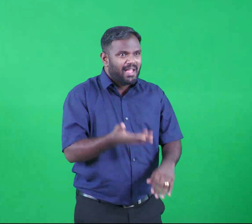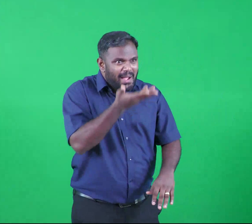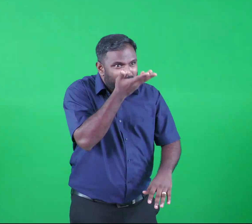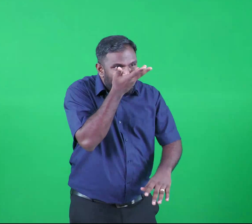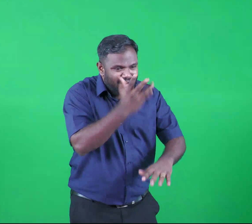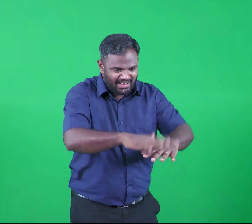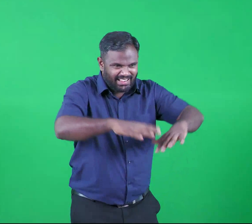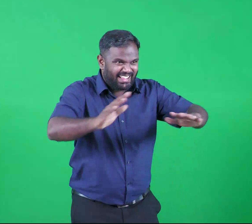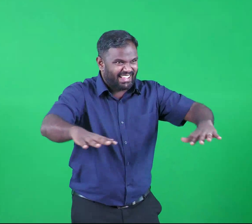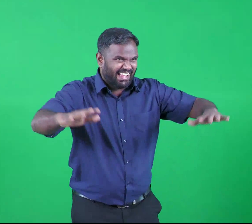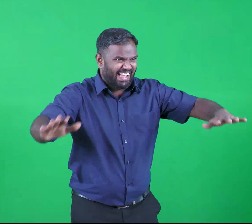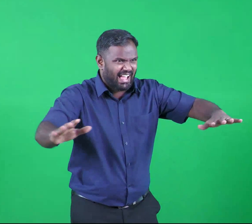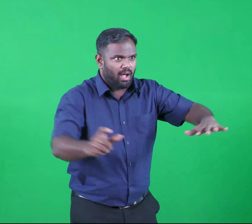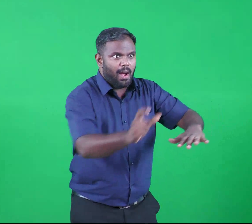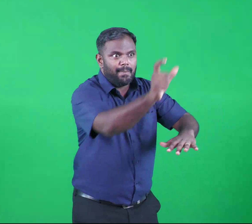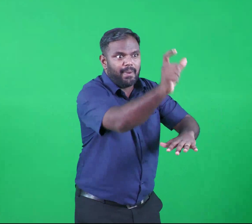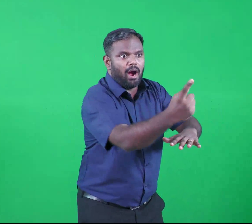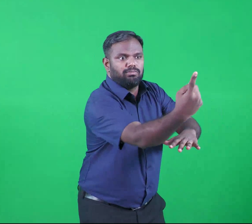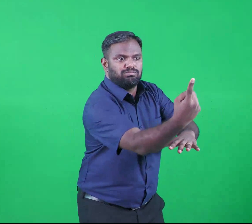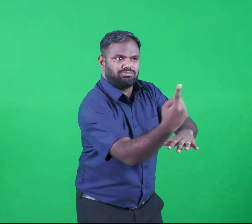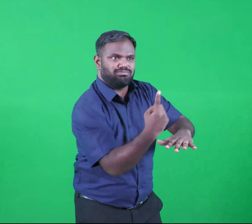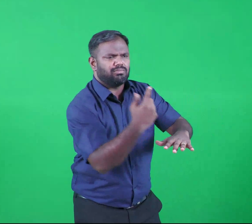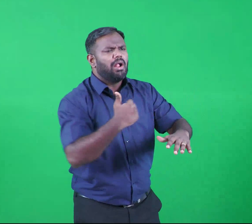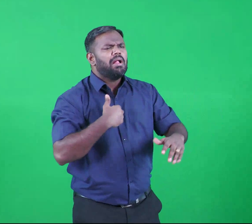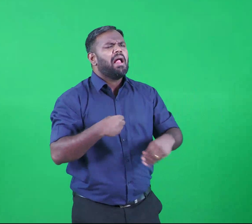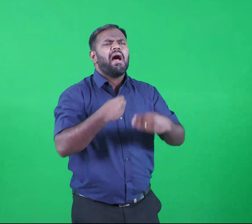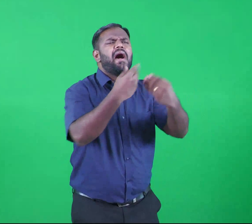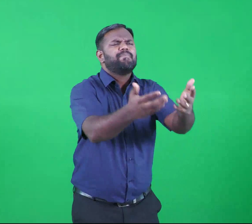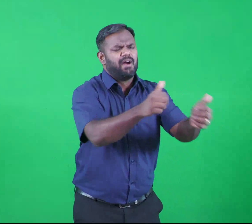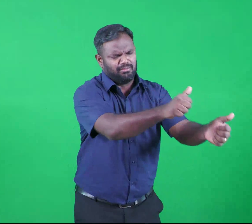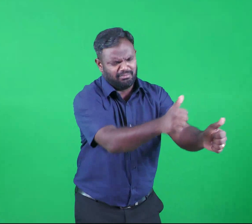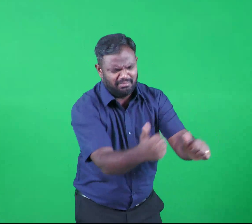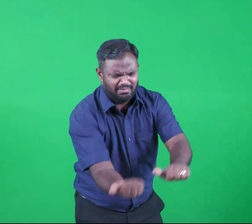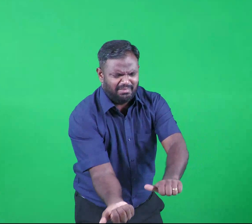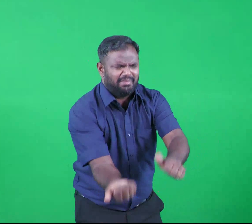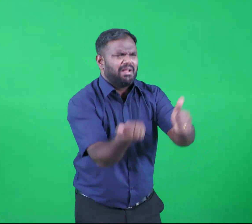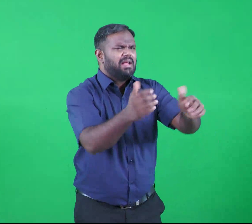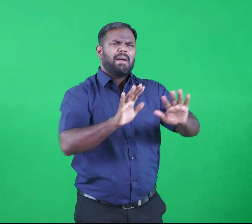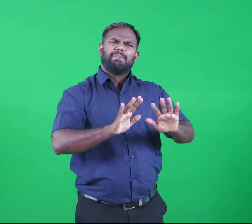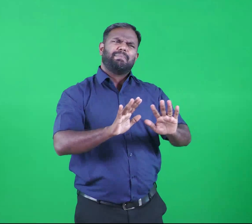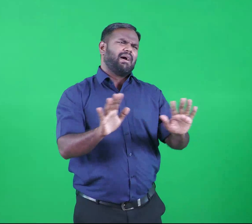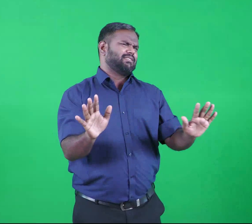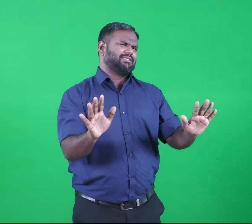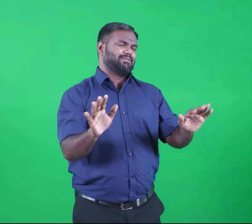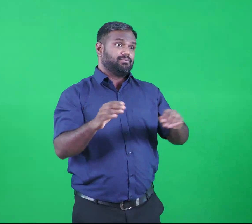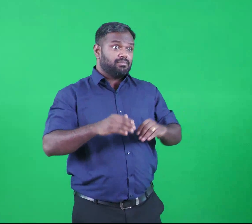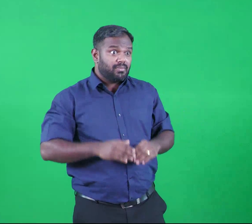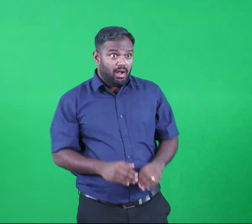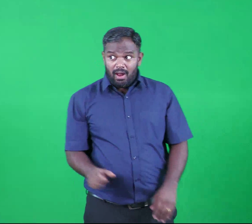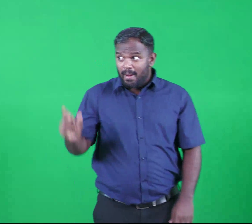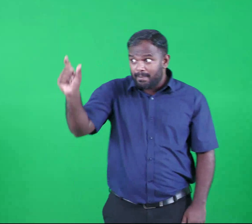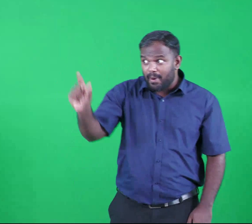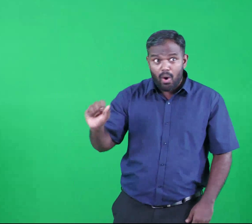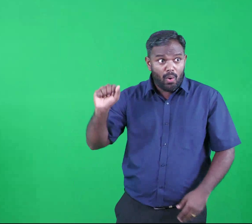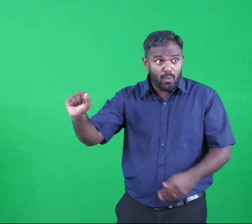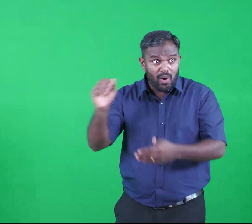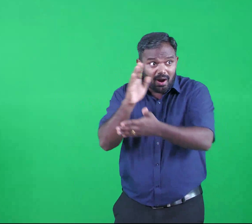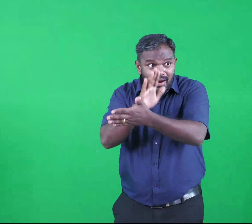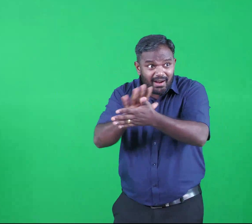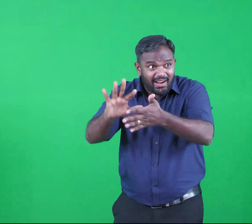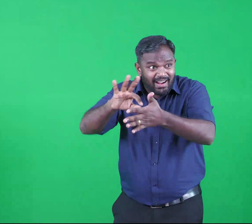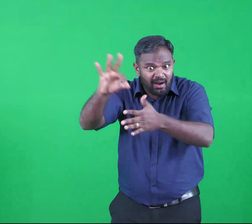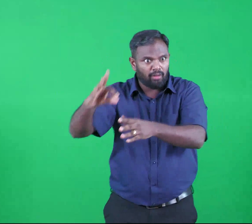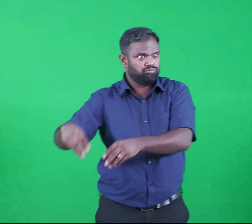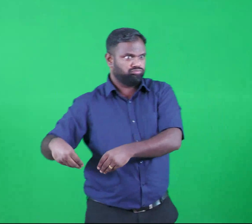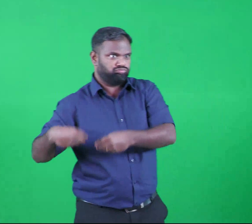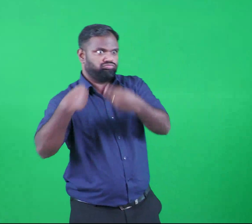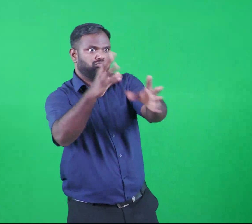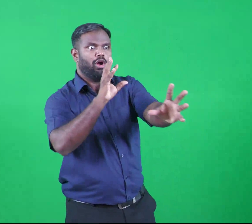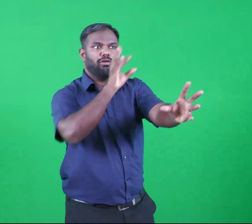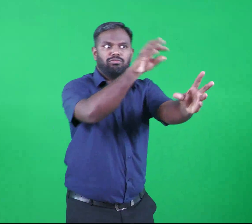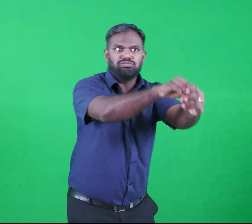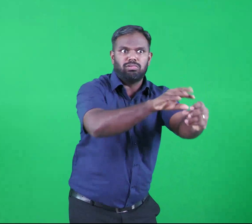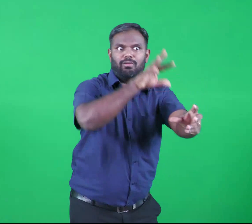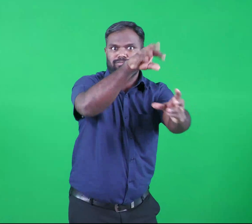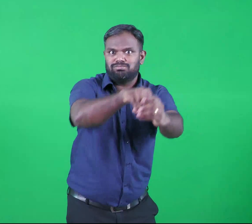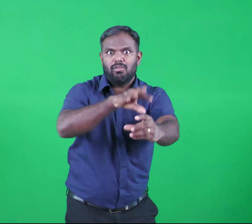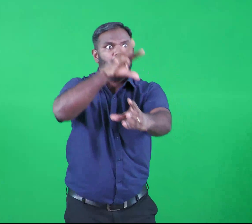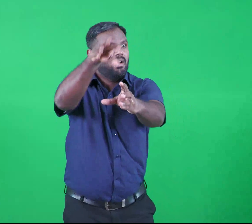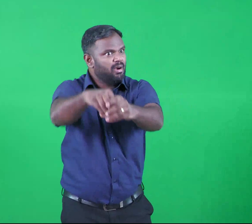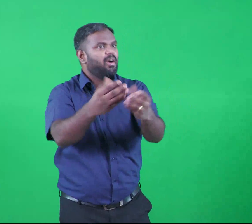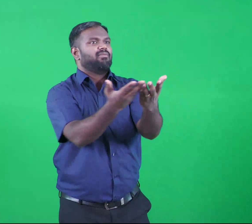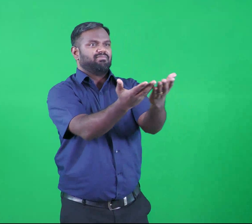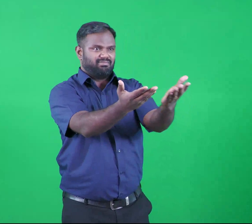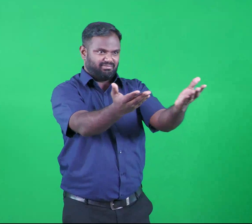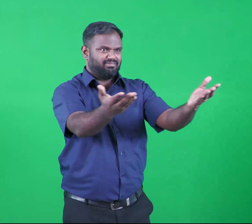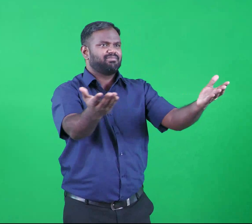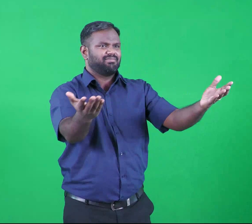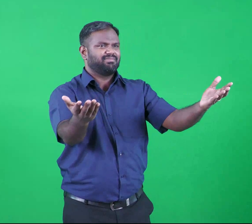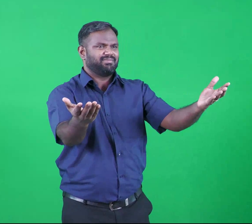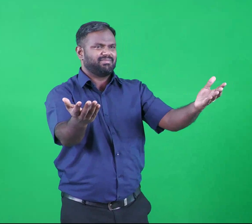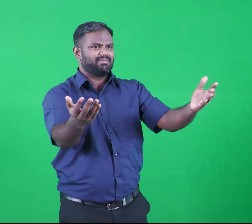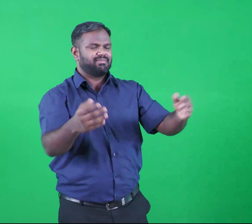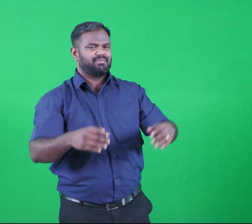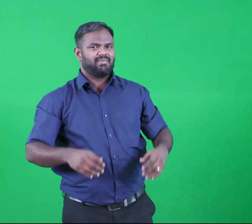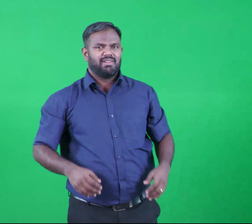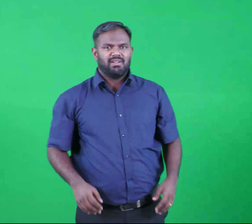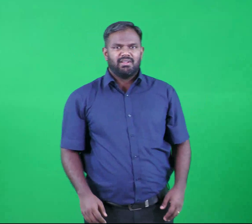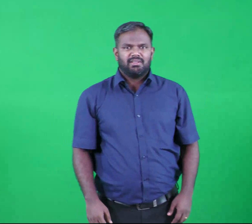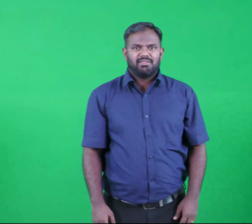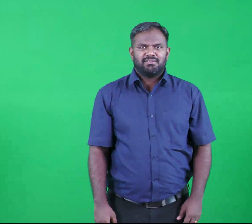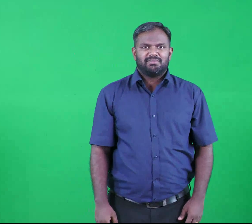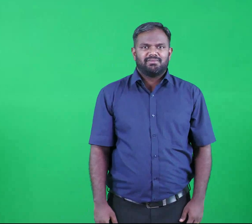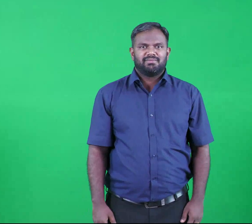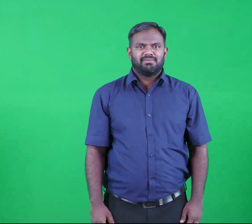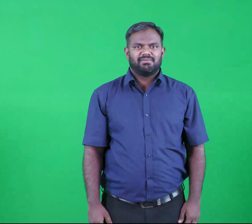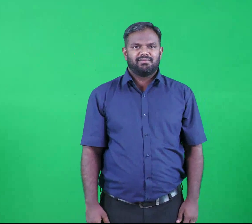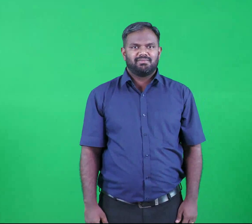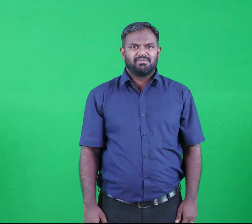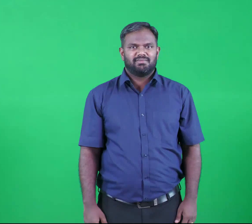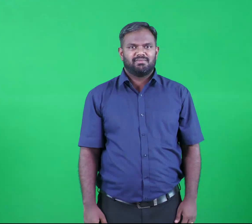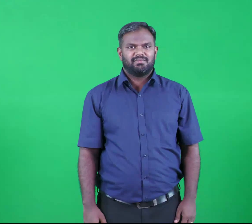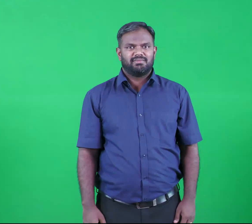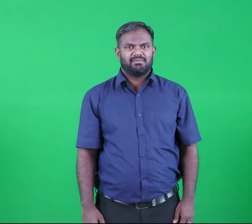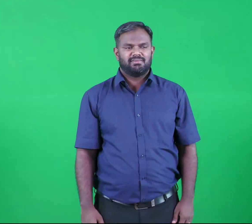I baptize you with water, but He will baptize you with the Holy Spirit."